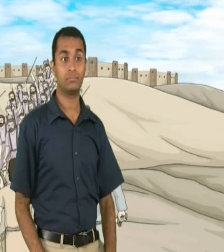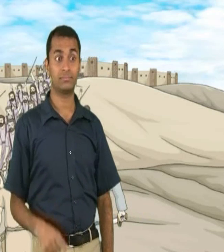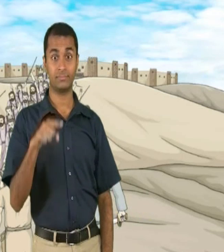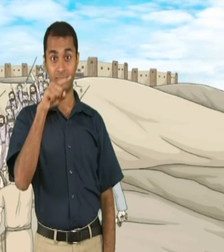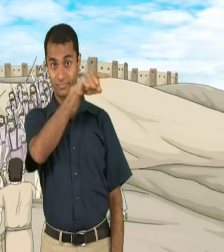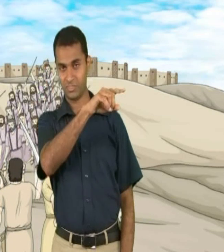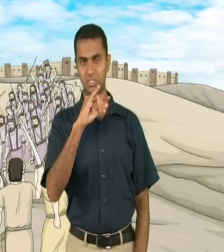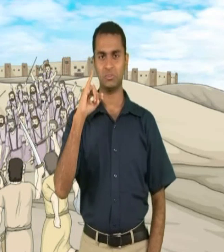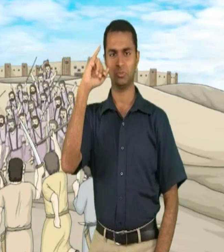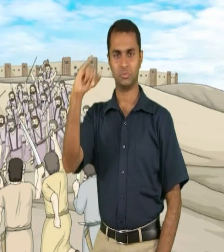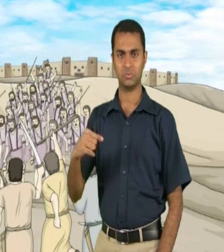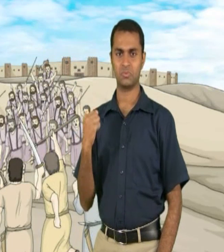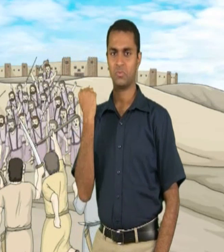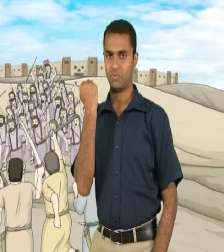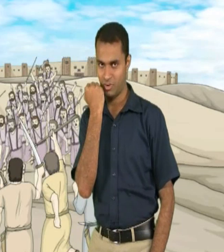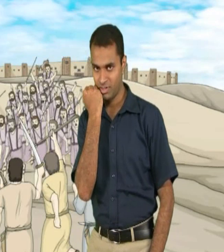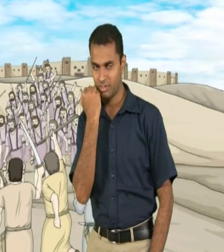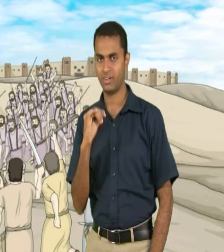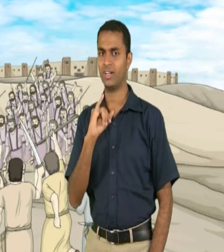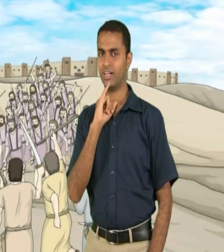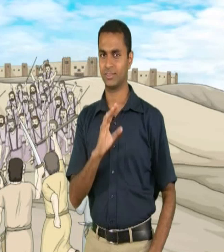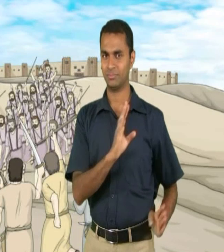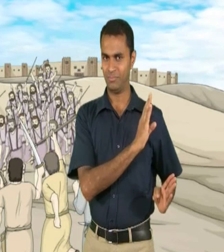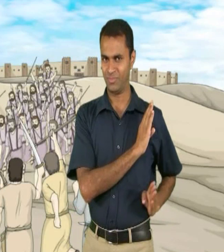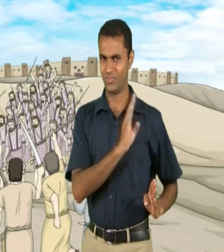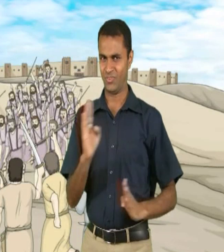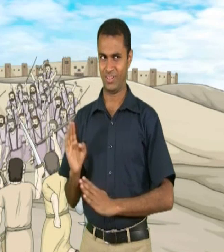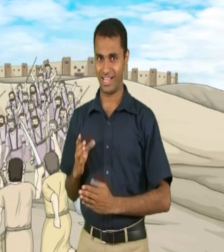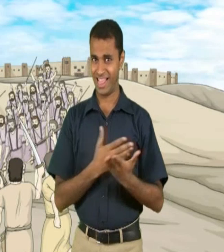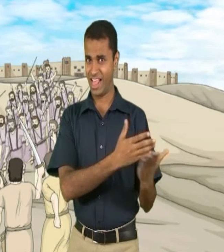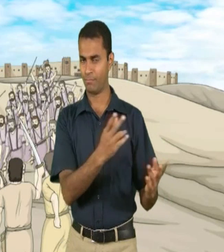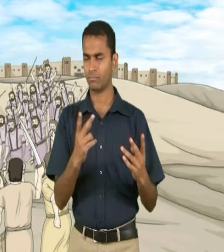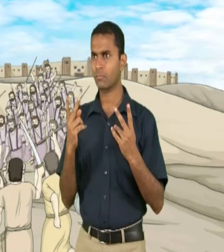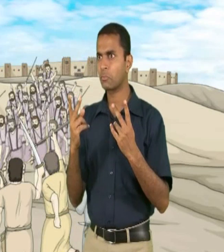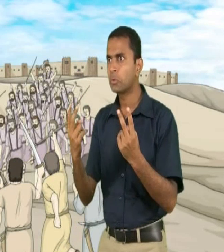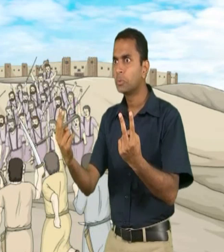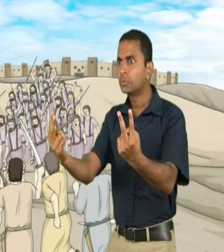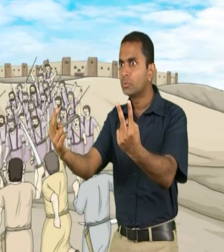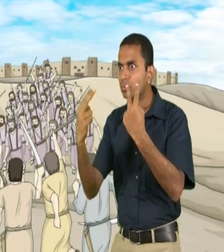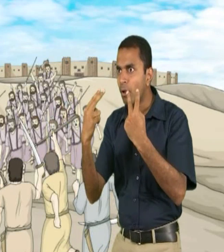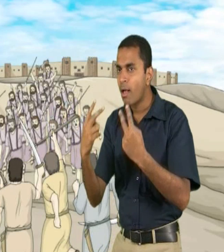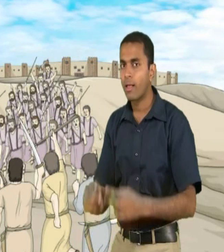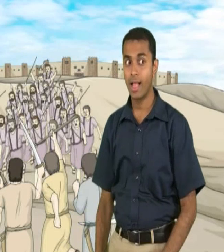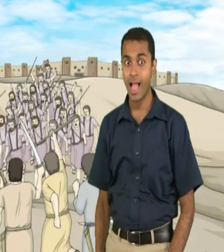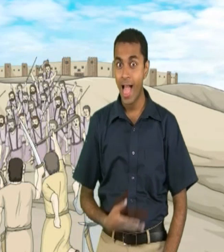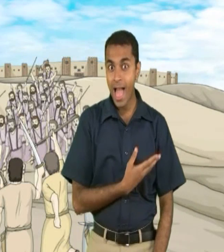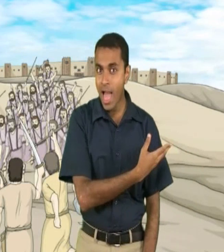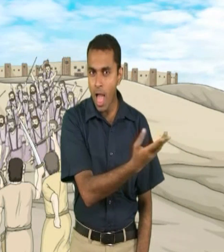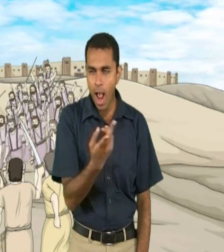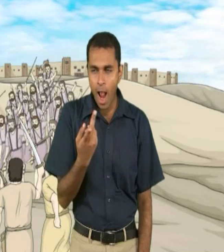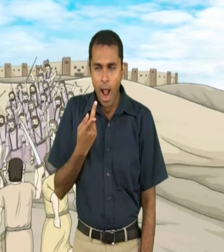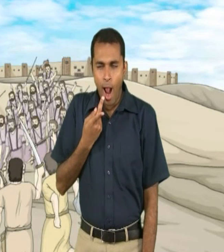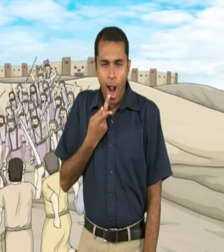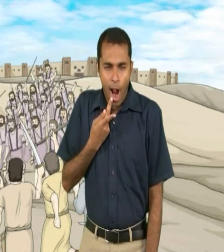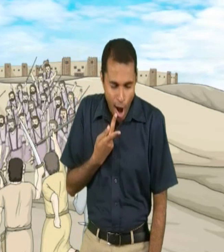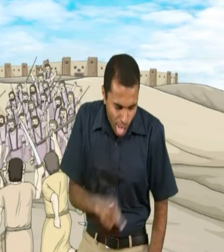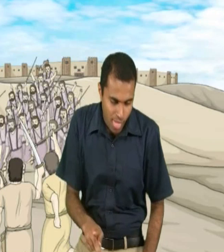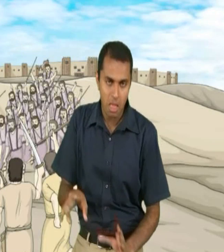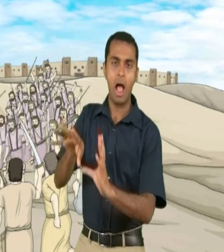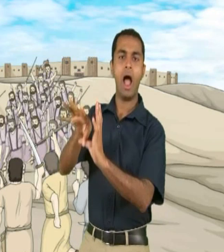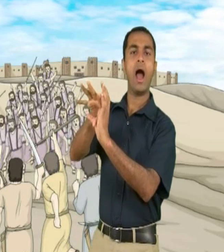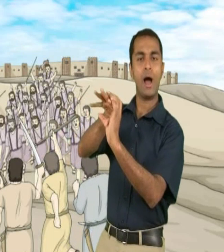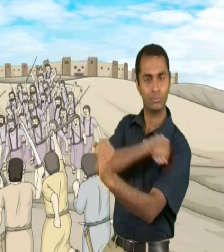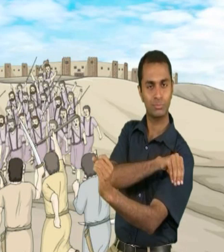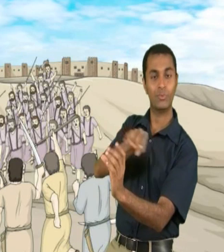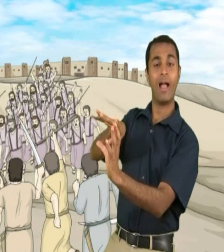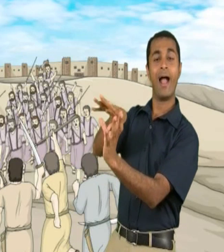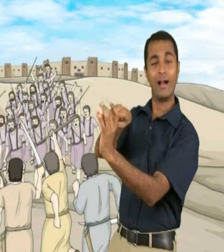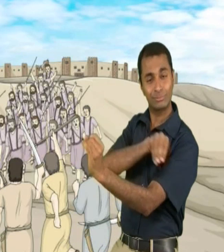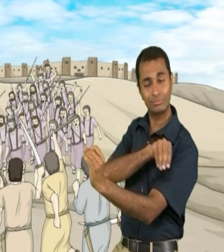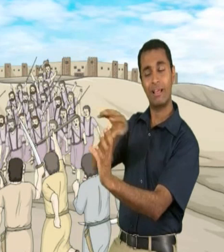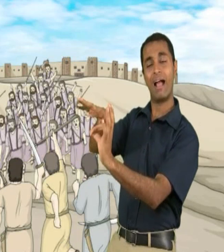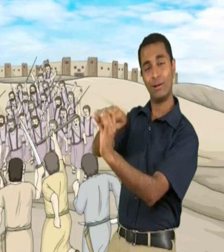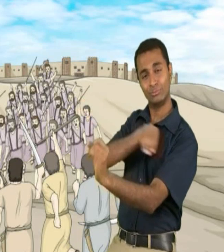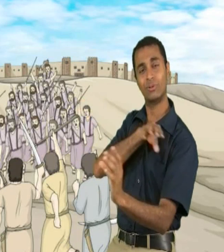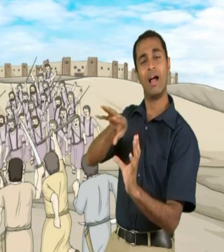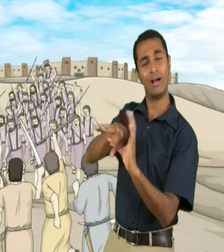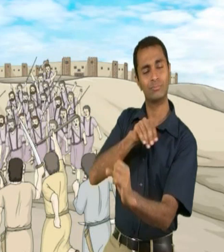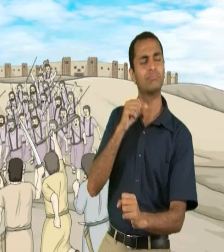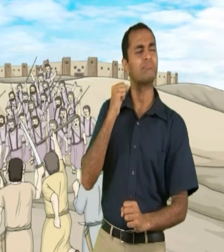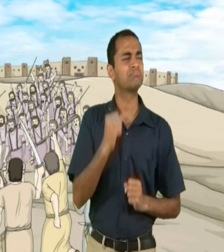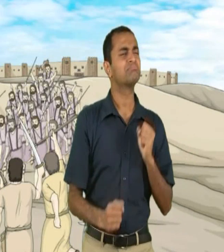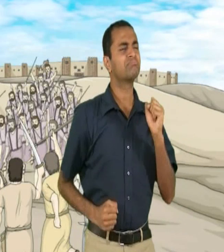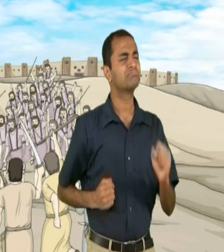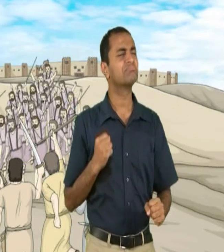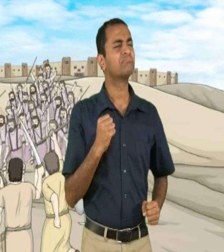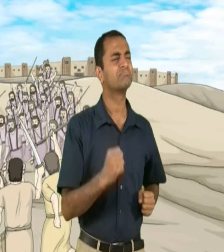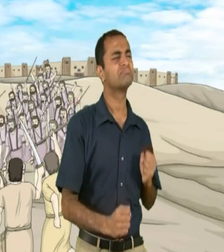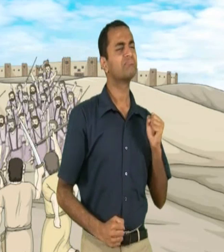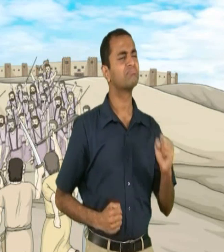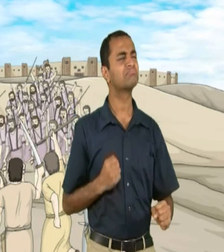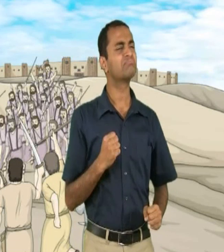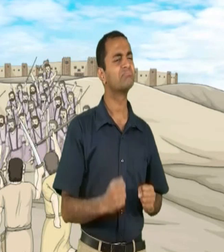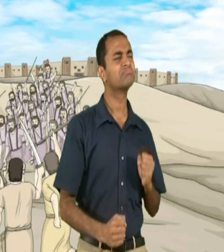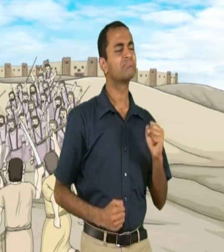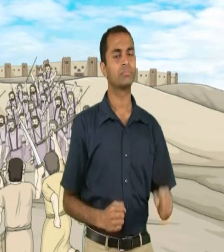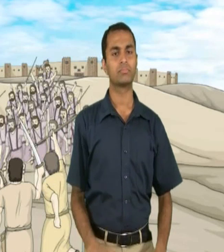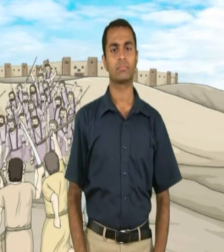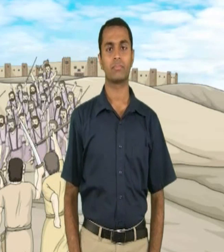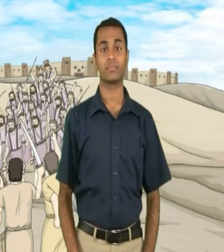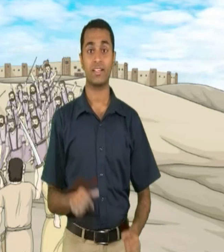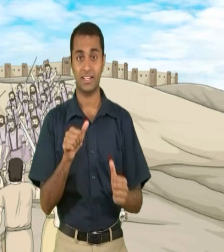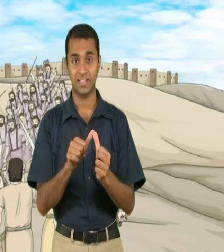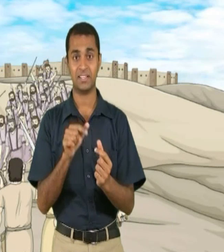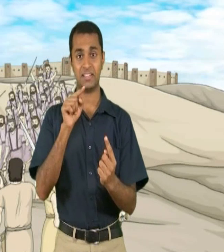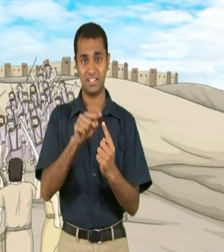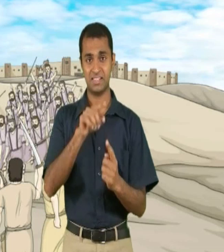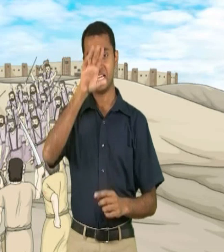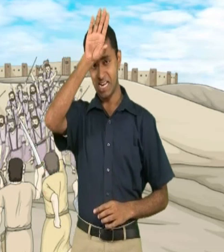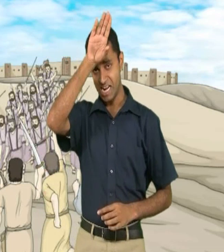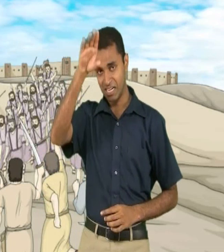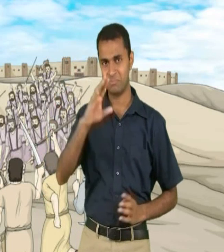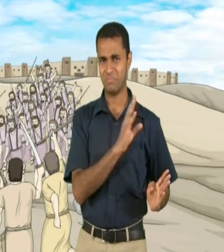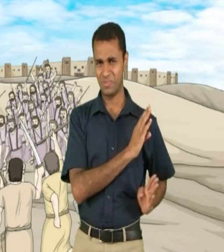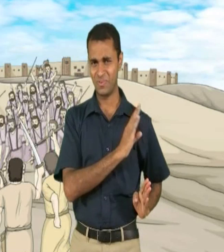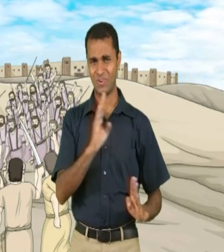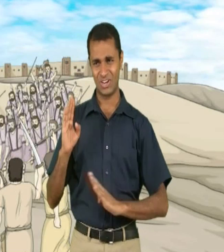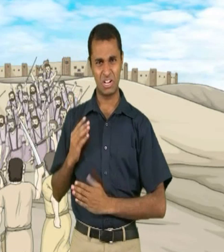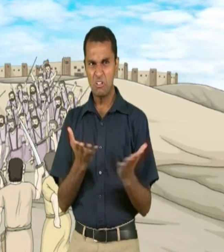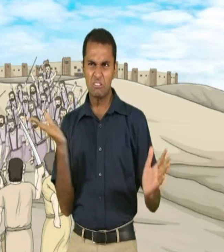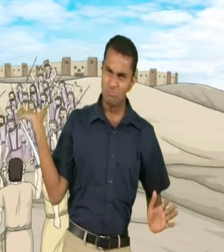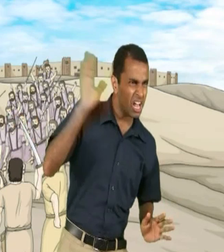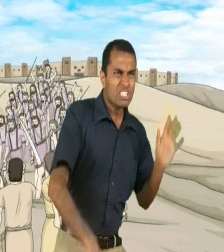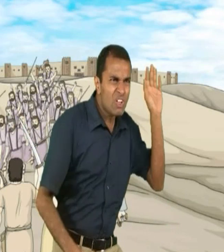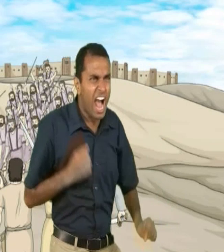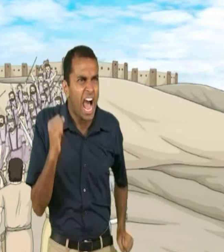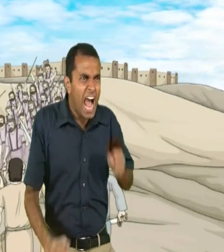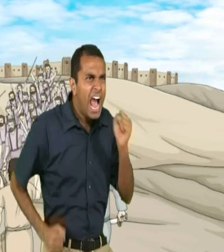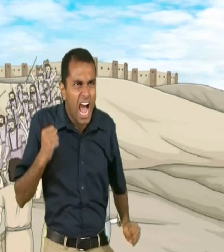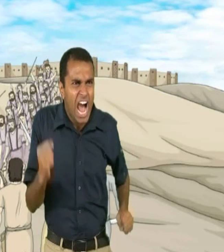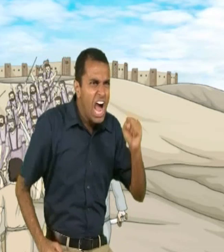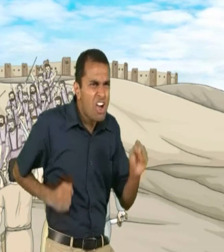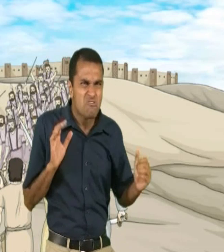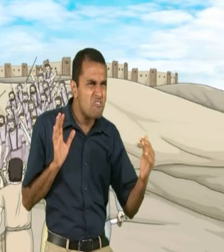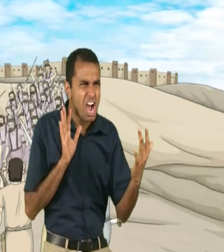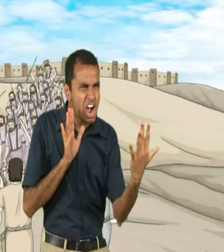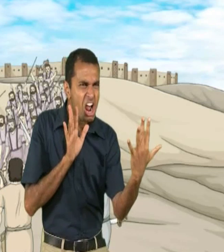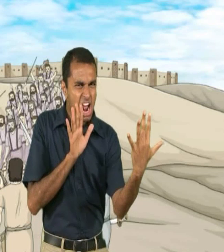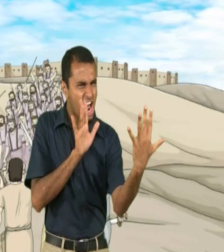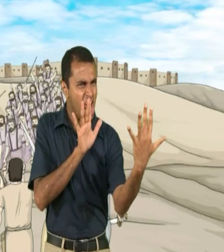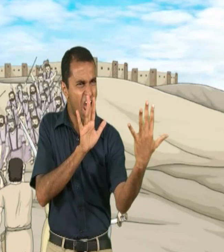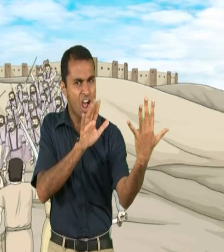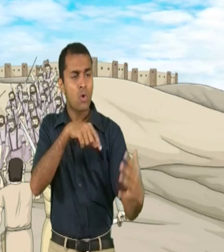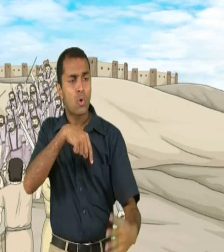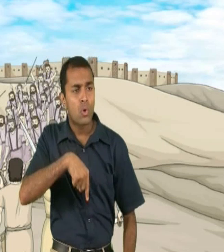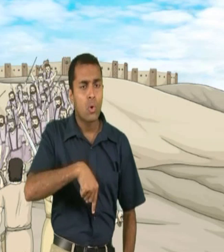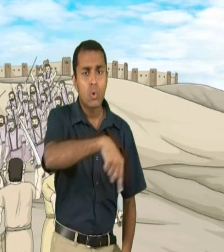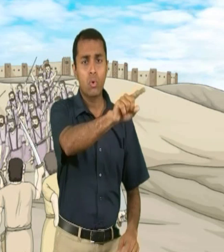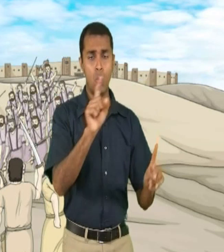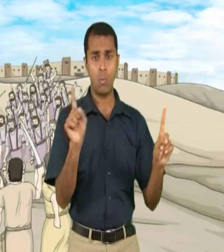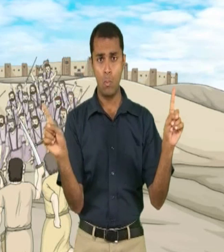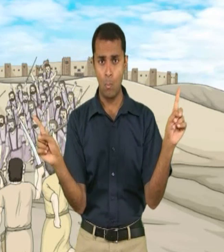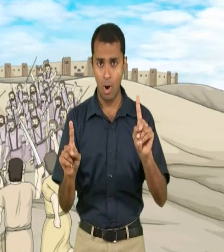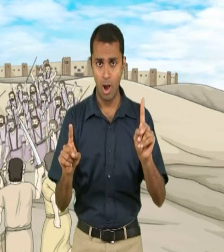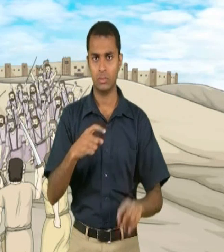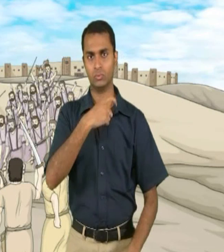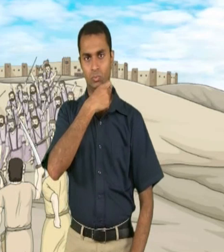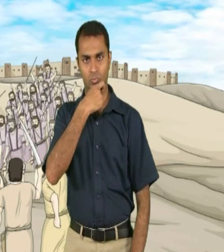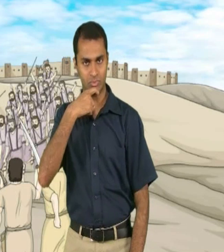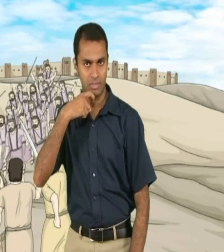Joshua and all Israel let themselves be beaten back before them, and they fled toward the wilderness.